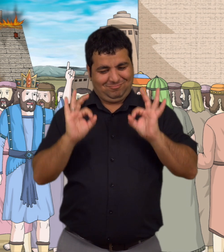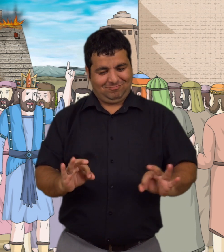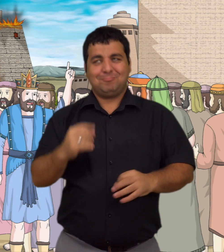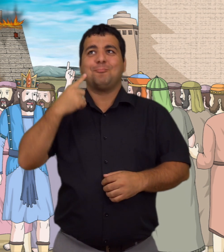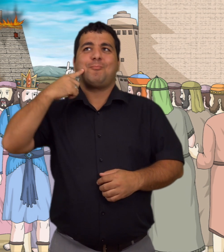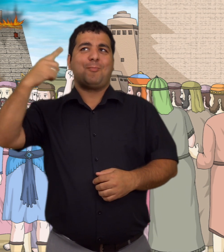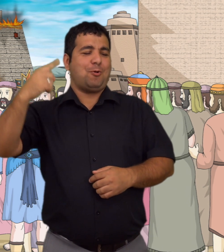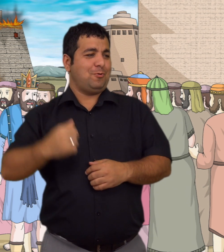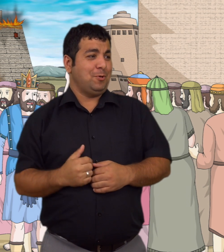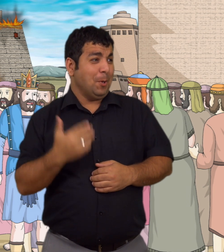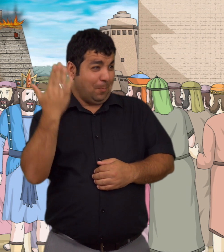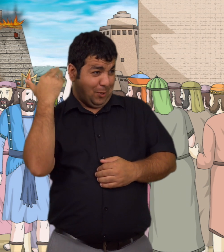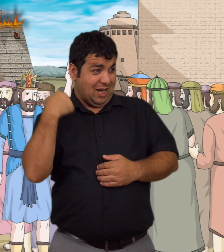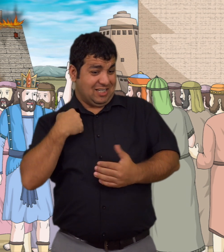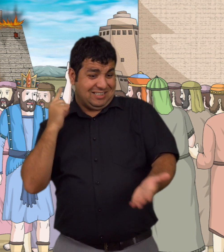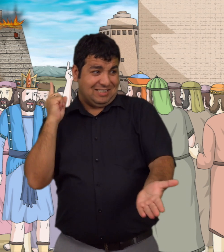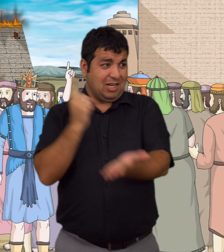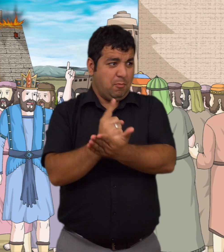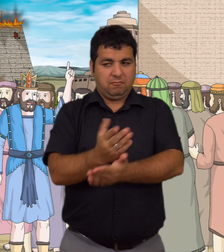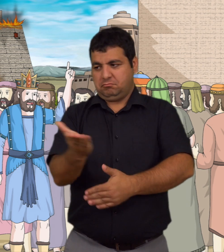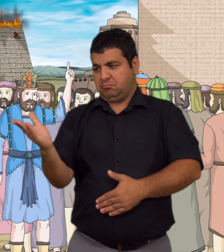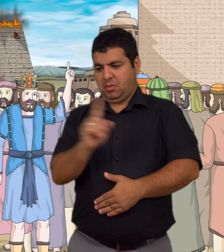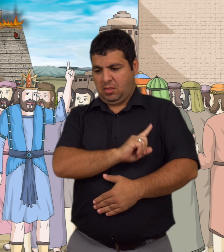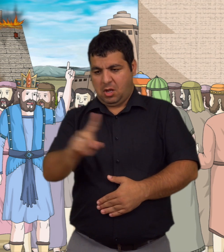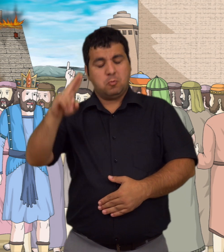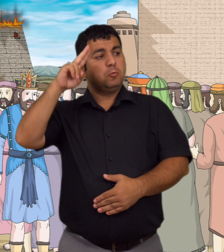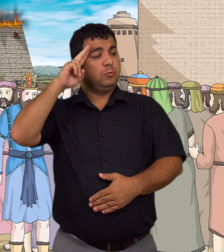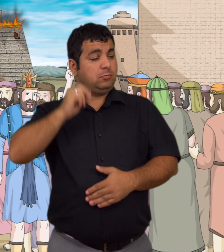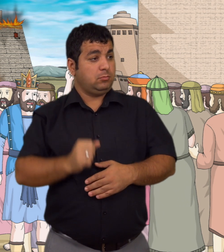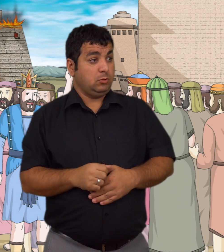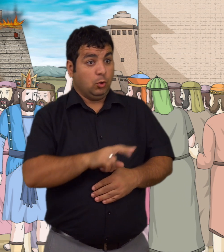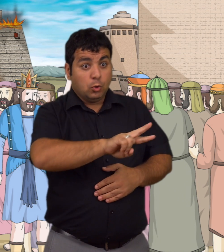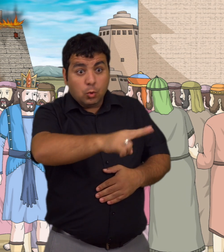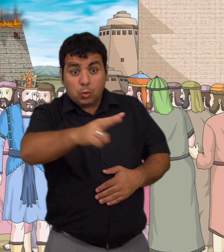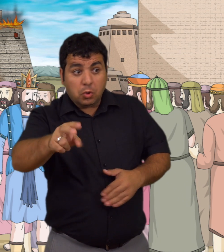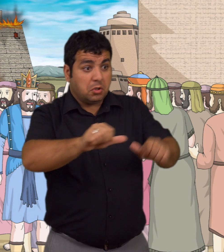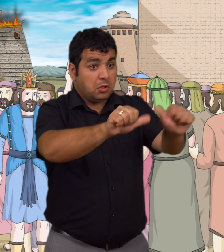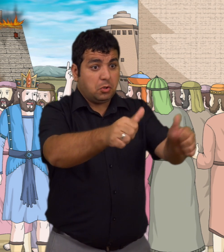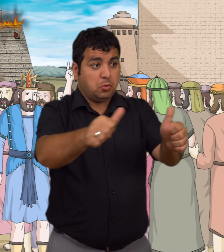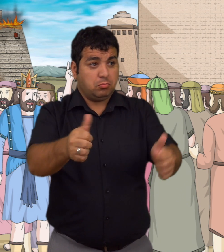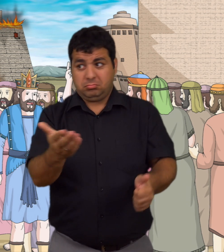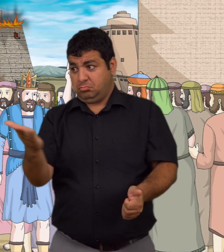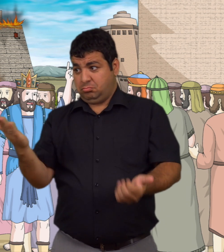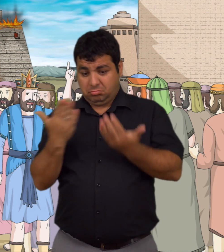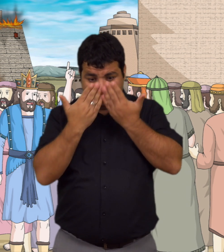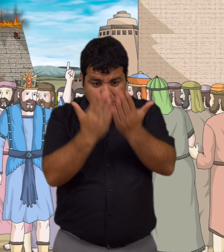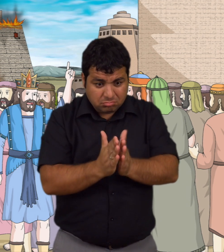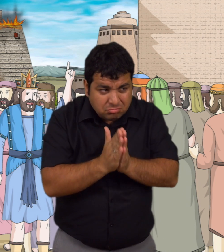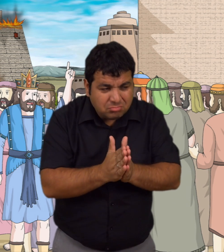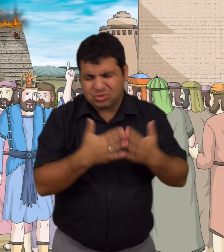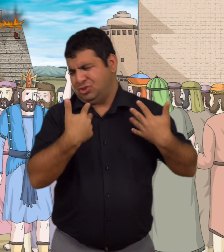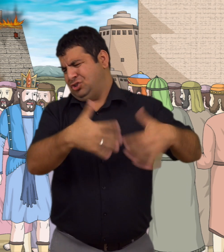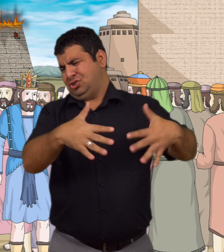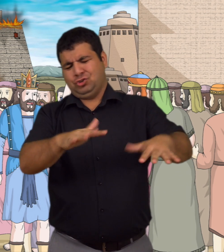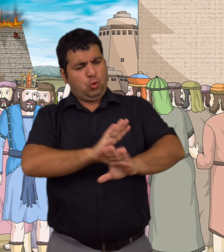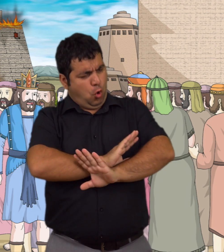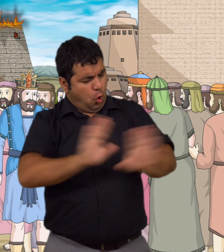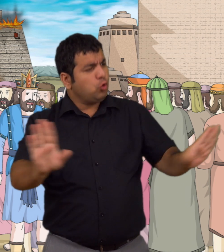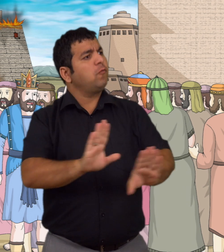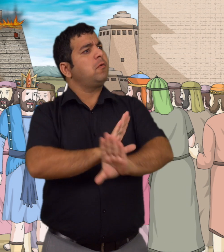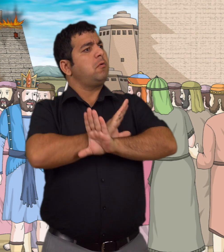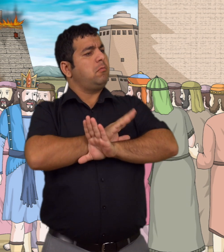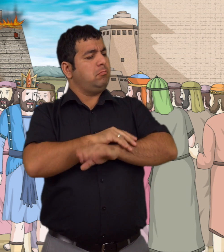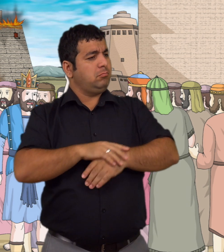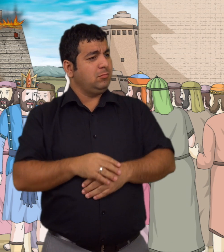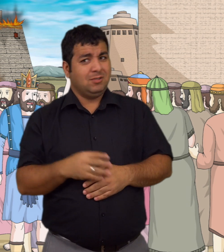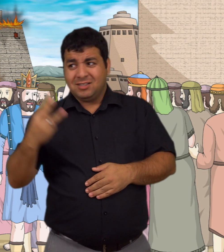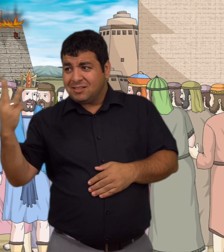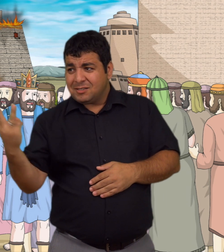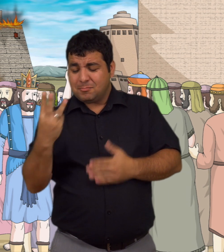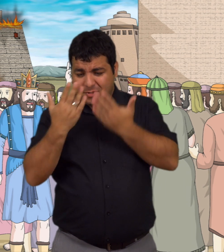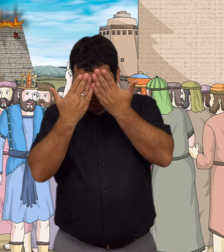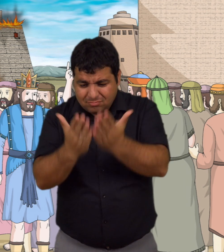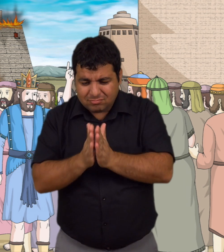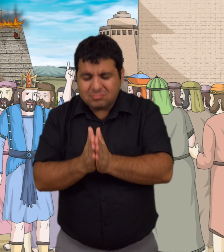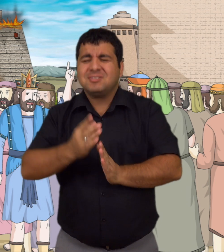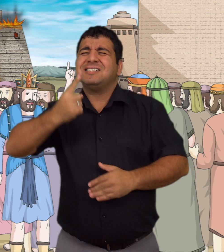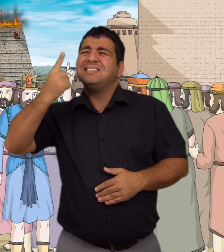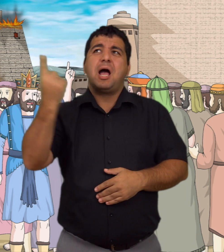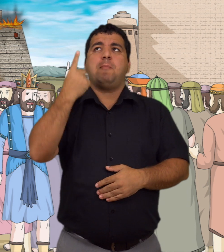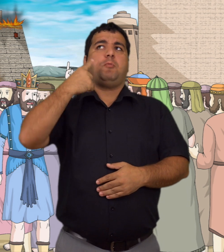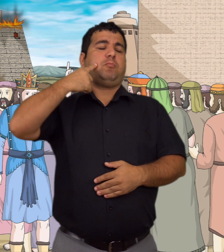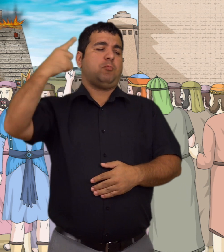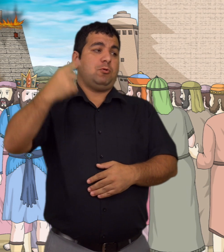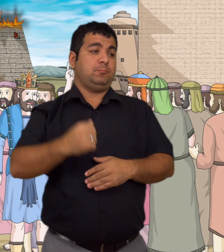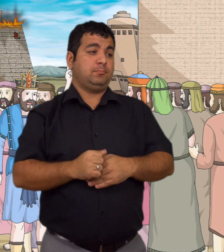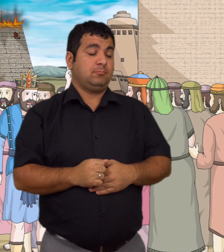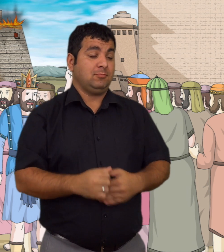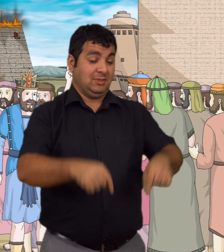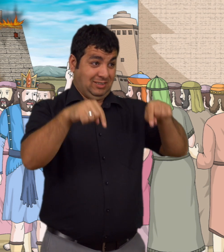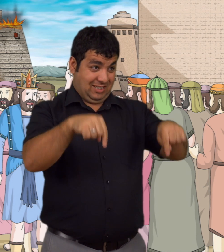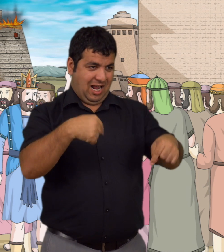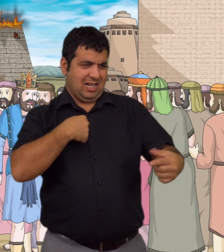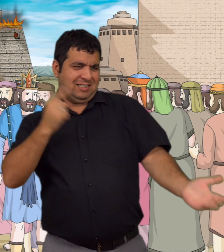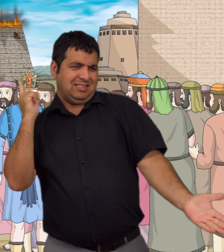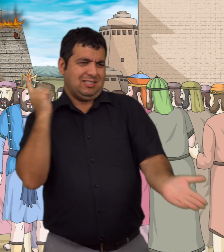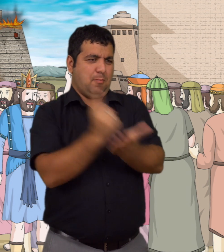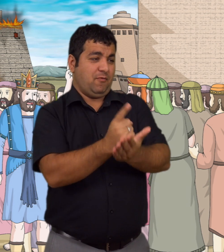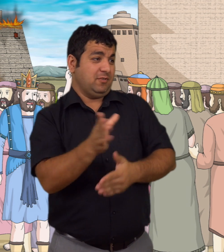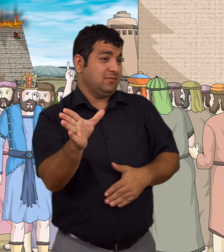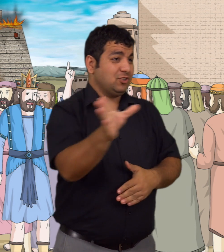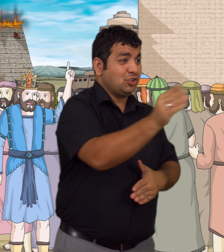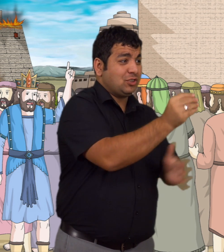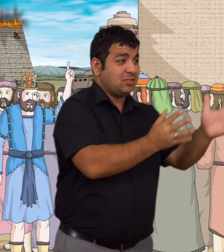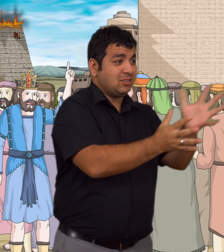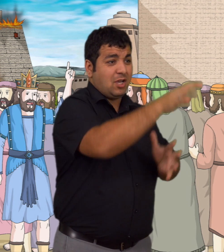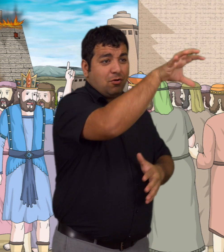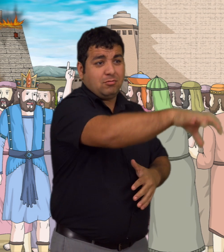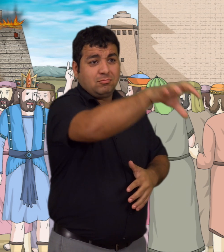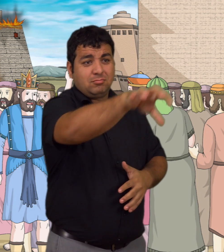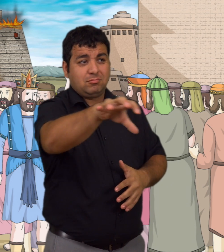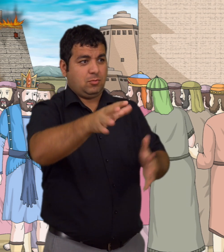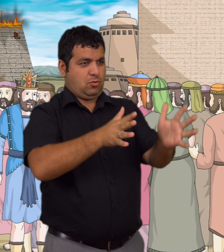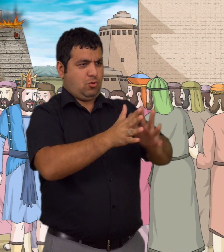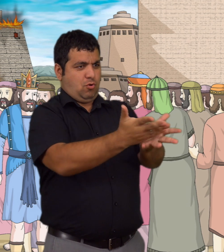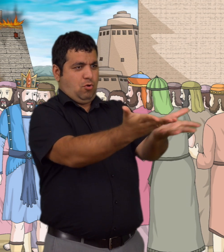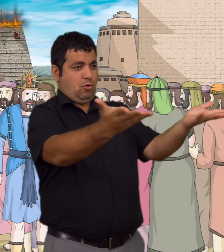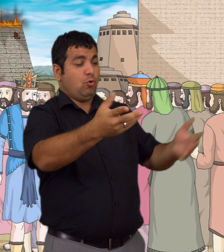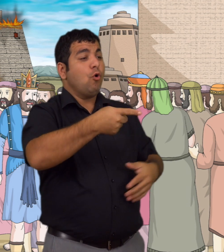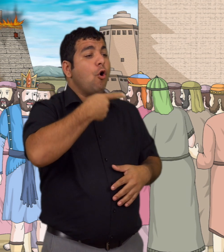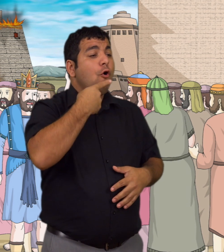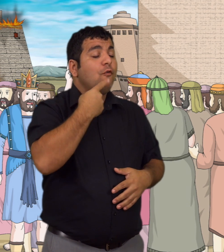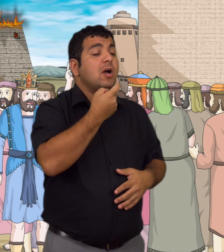They violated the king’s command and risked their lives rather than serve or worship any god except their own God.